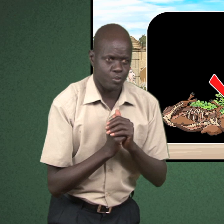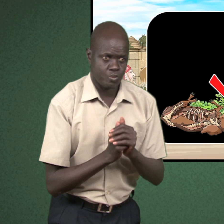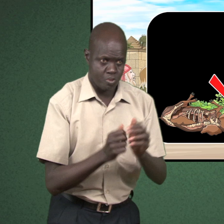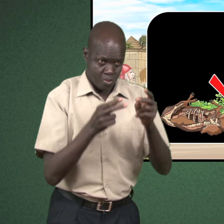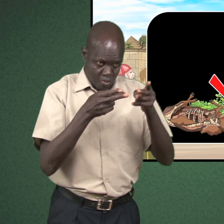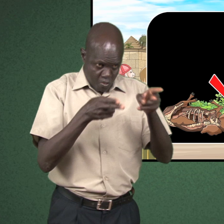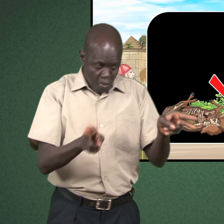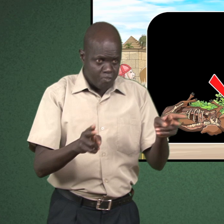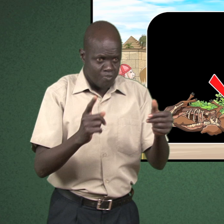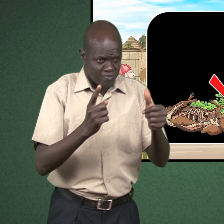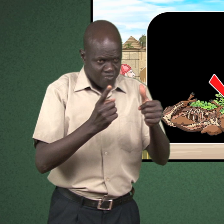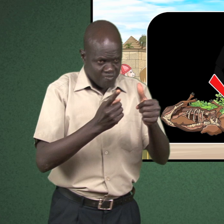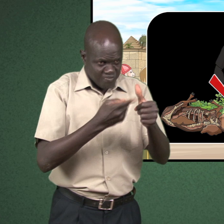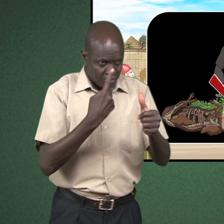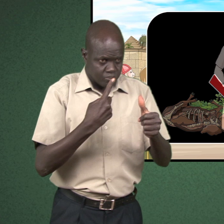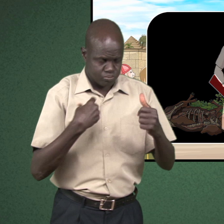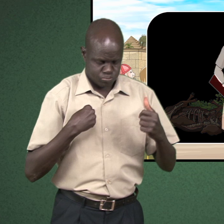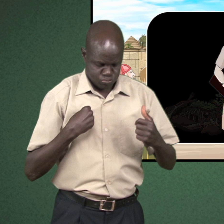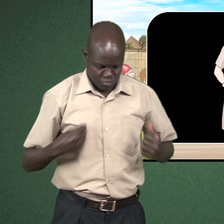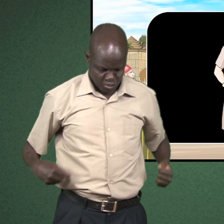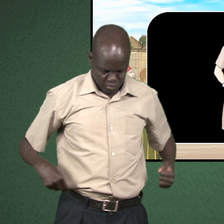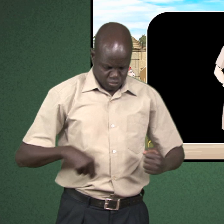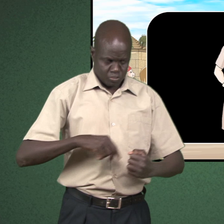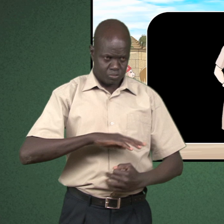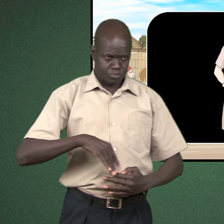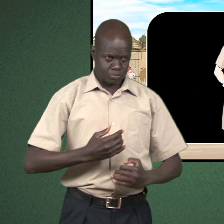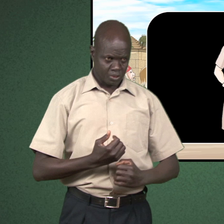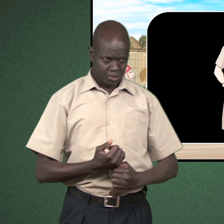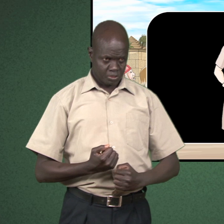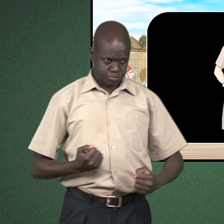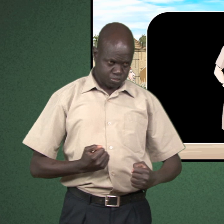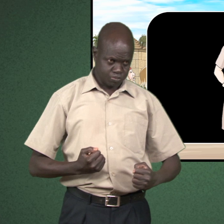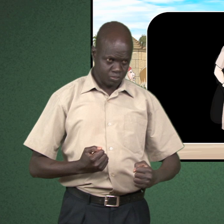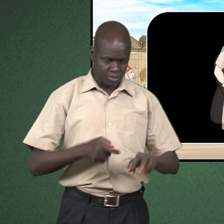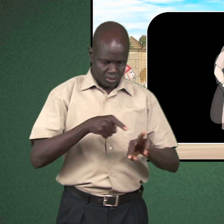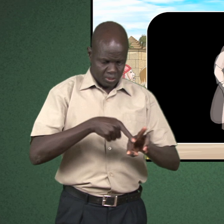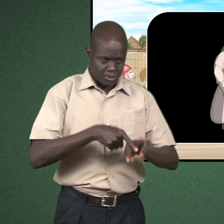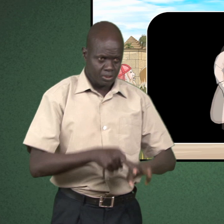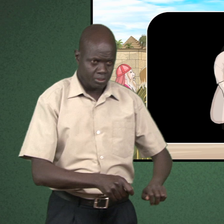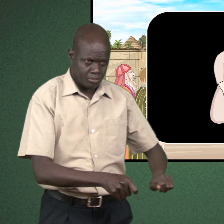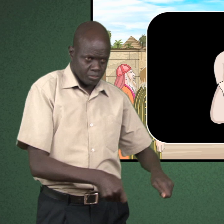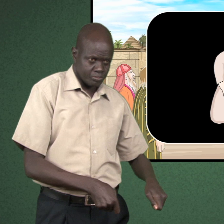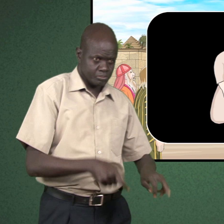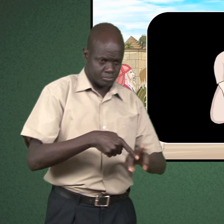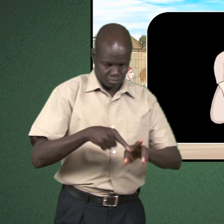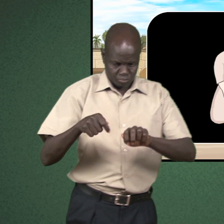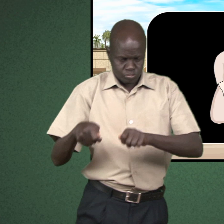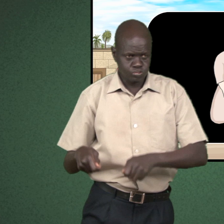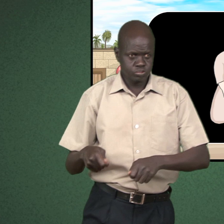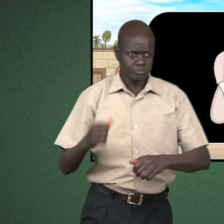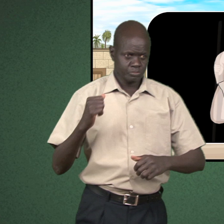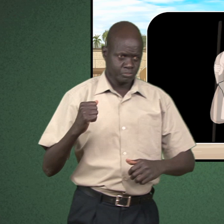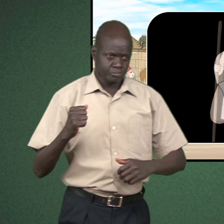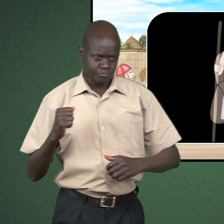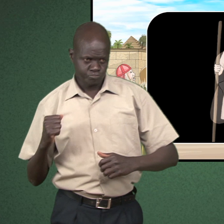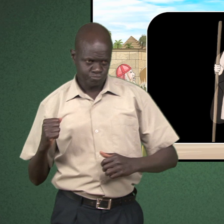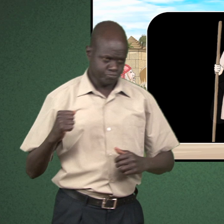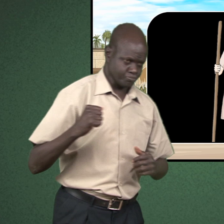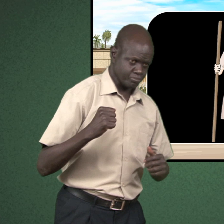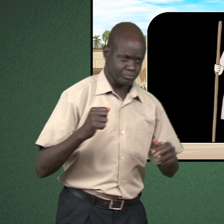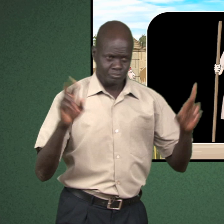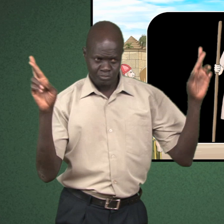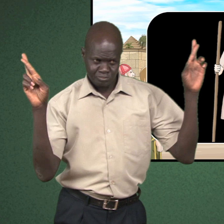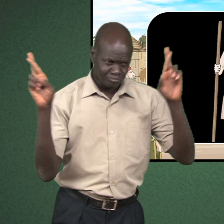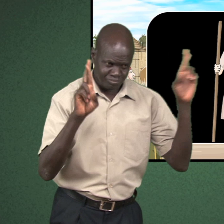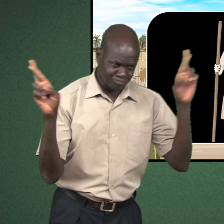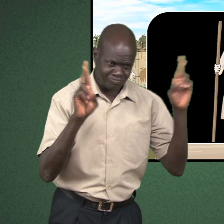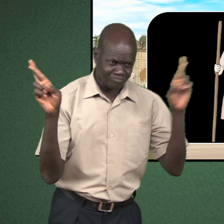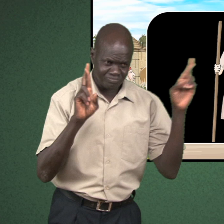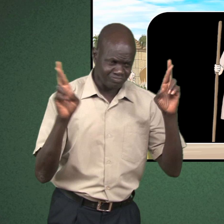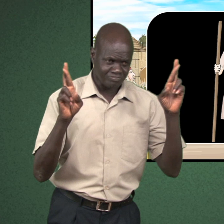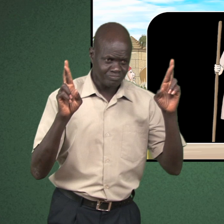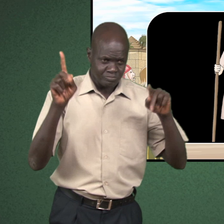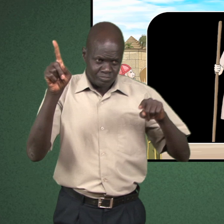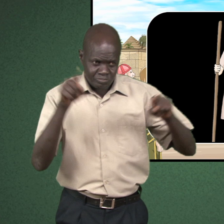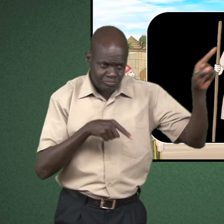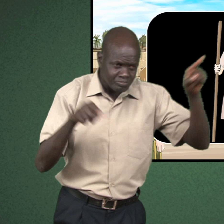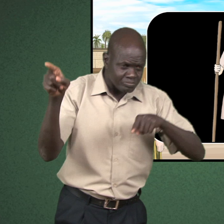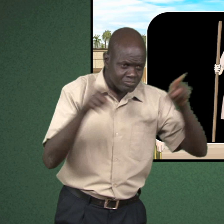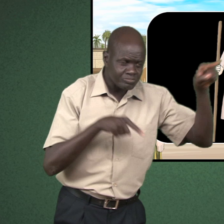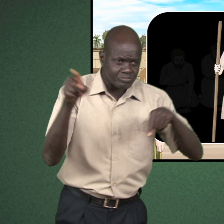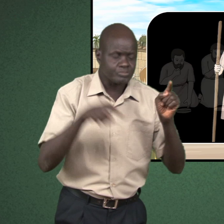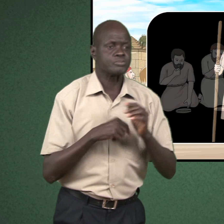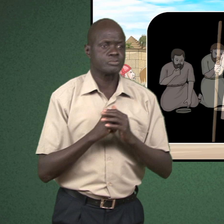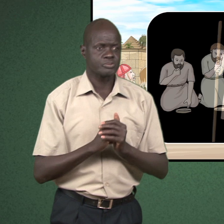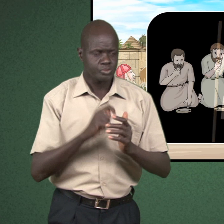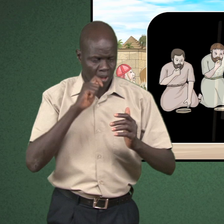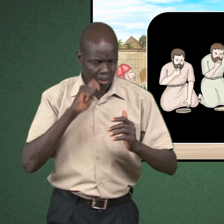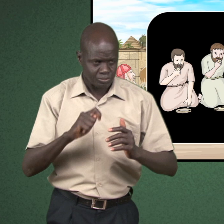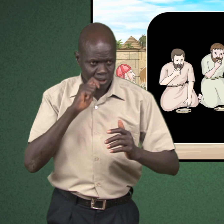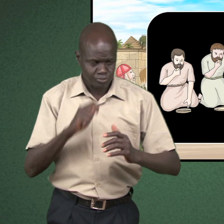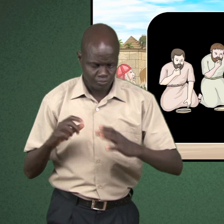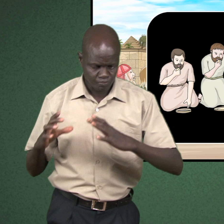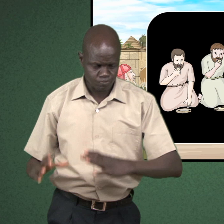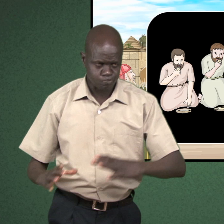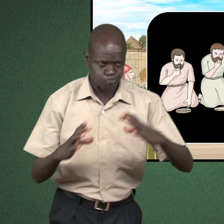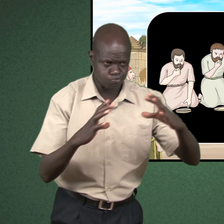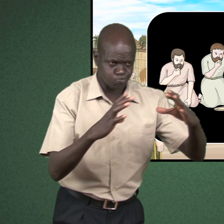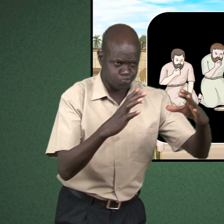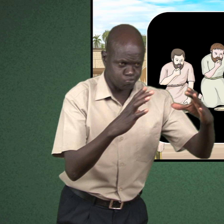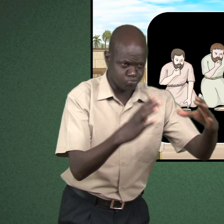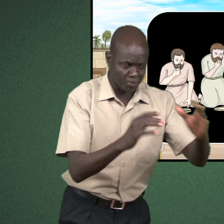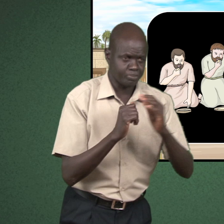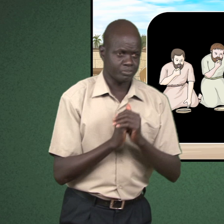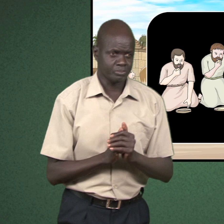This is how you are to eat it: You must be fully dressed for travel, with your sandals on your feet and your staff in your hand.